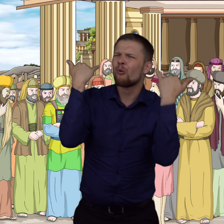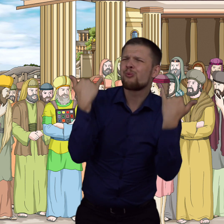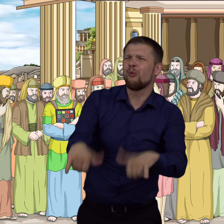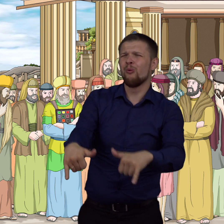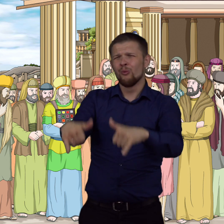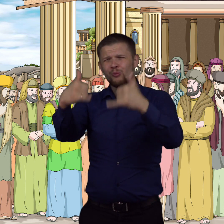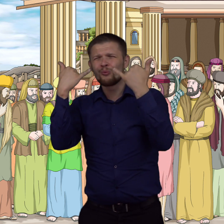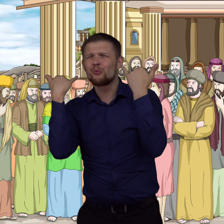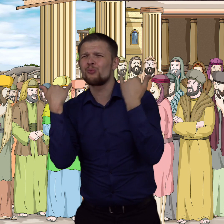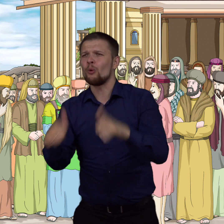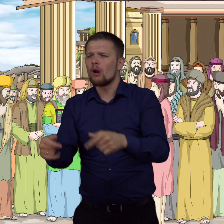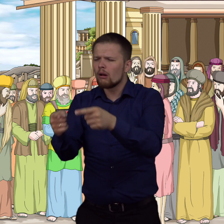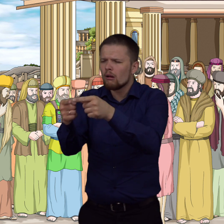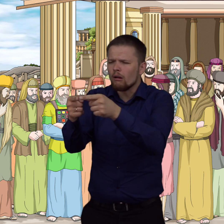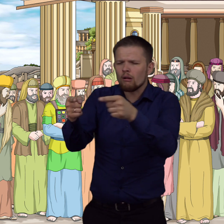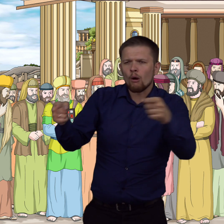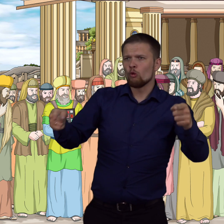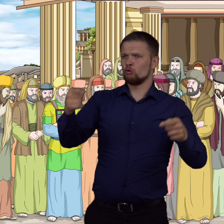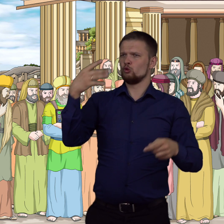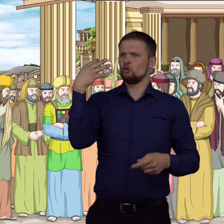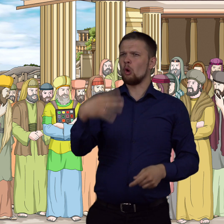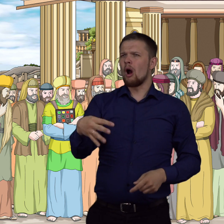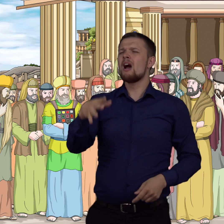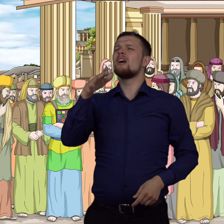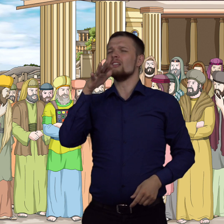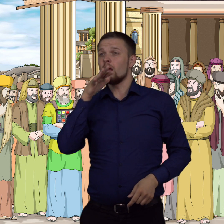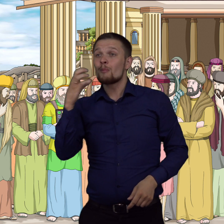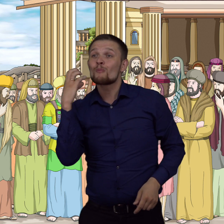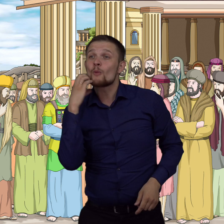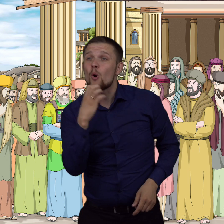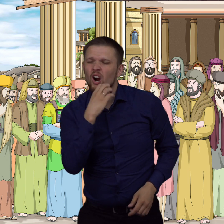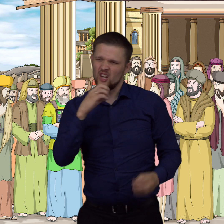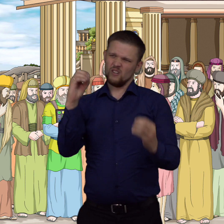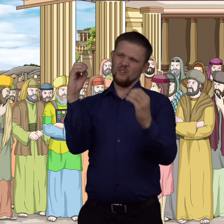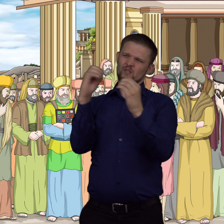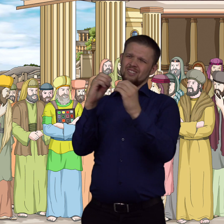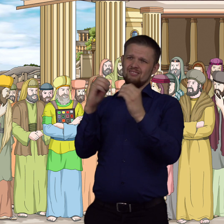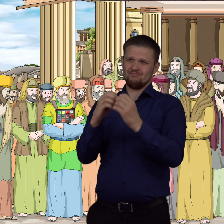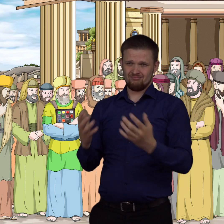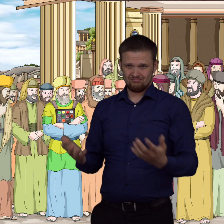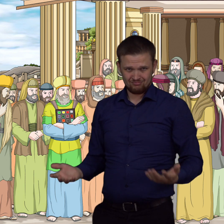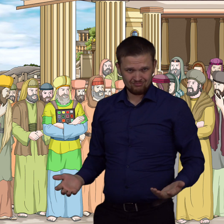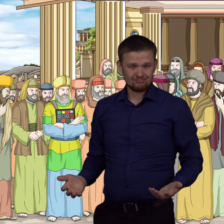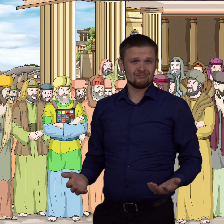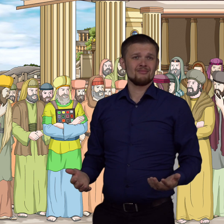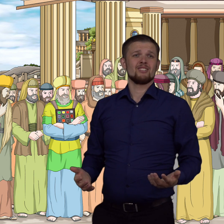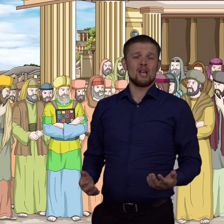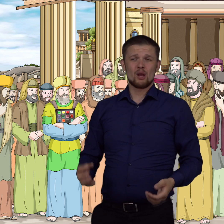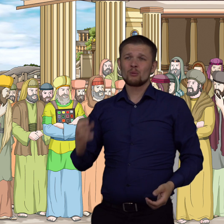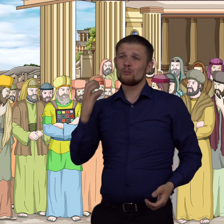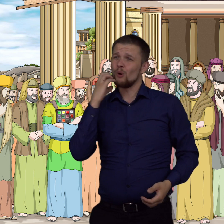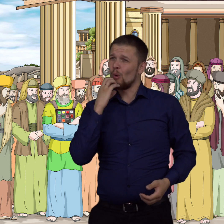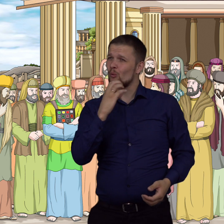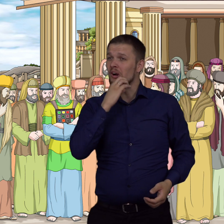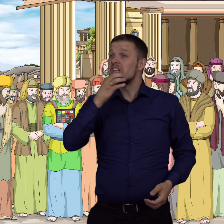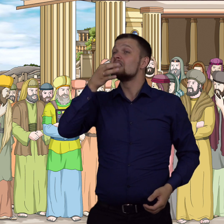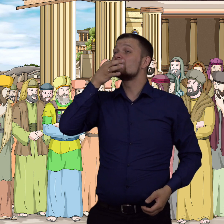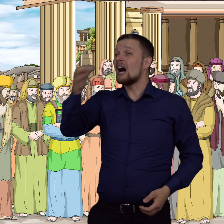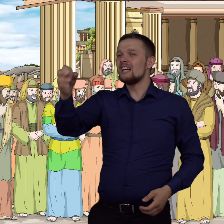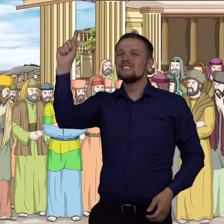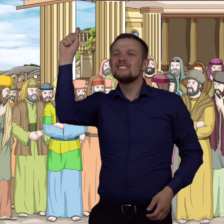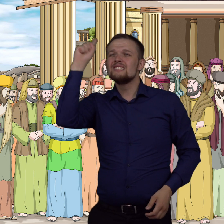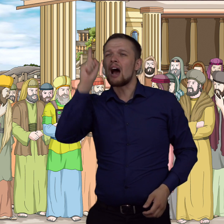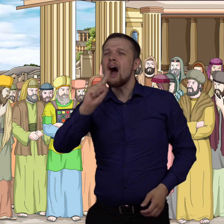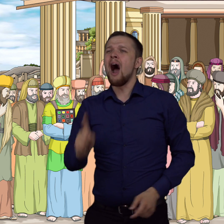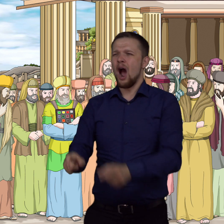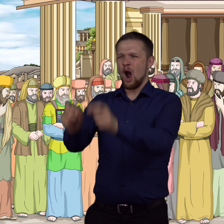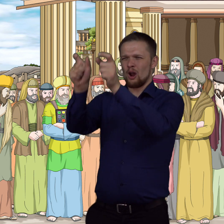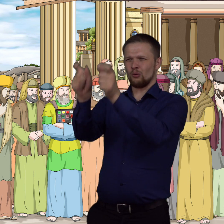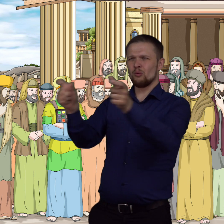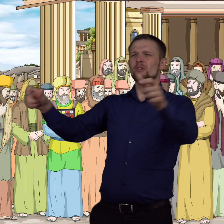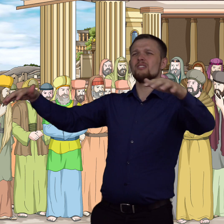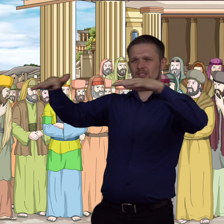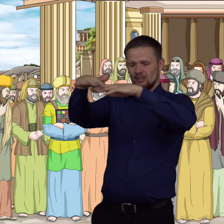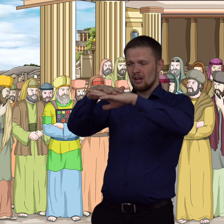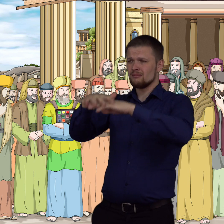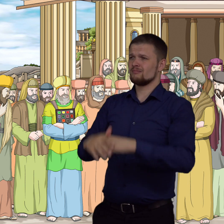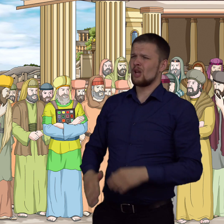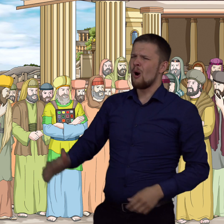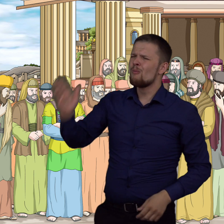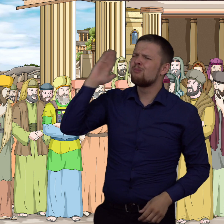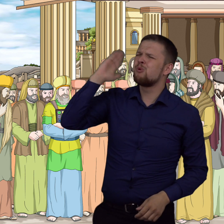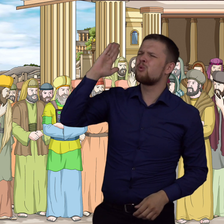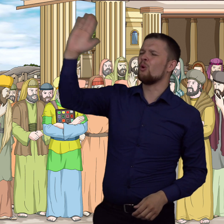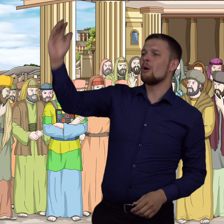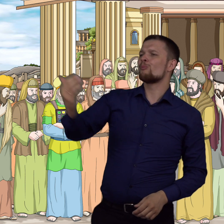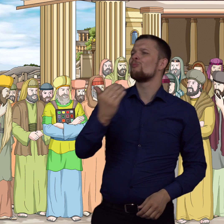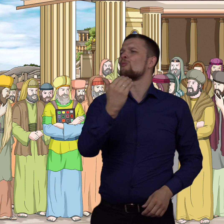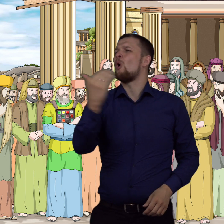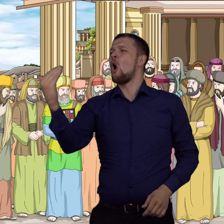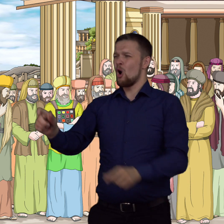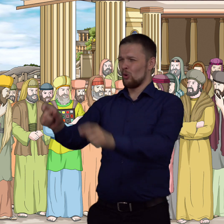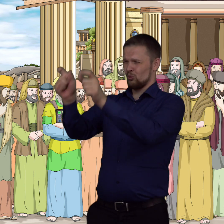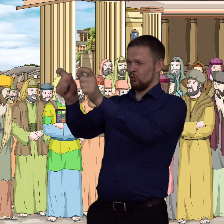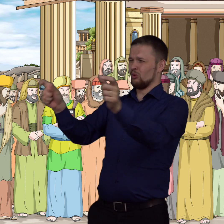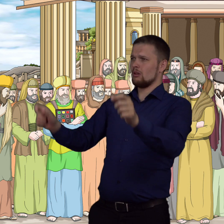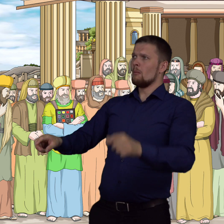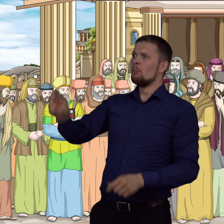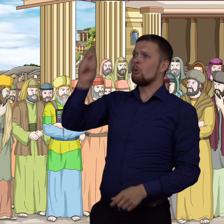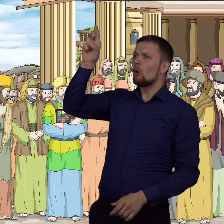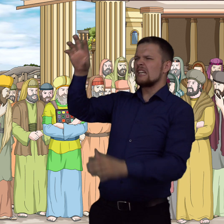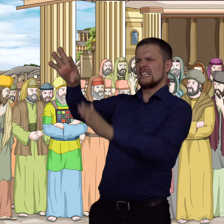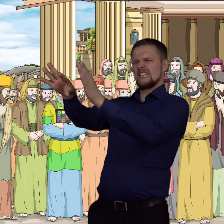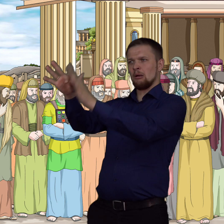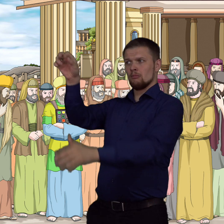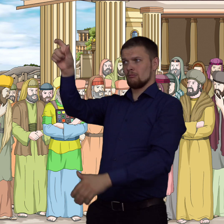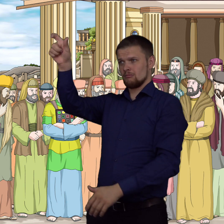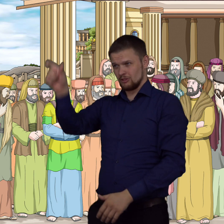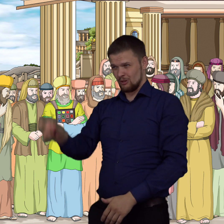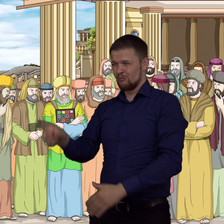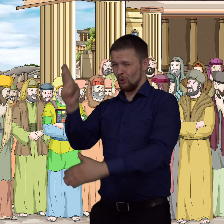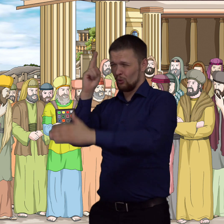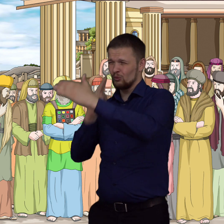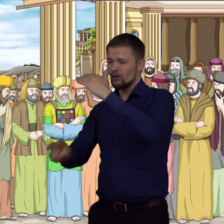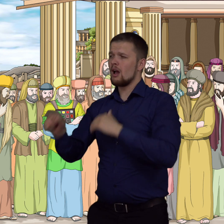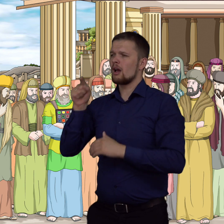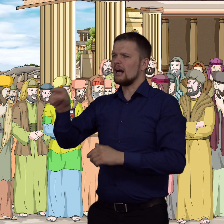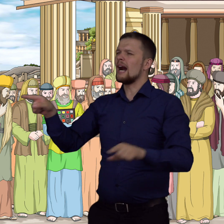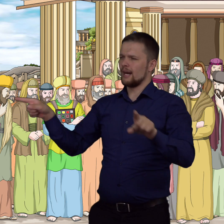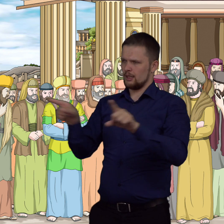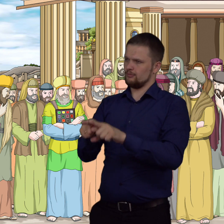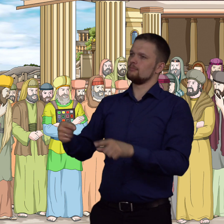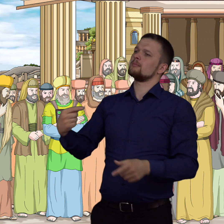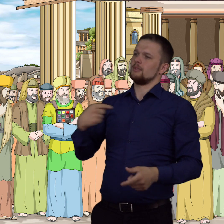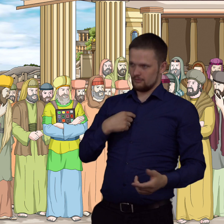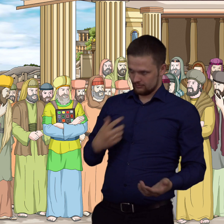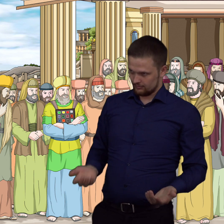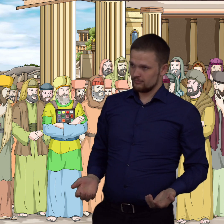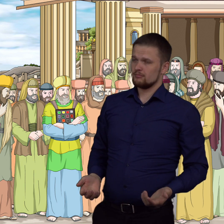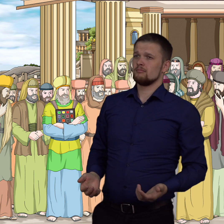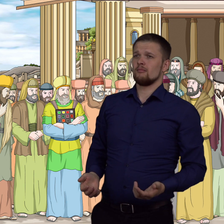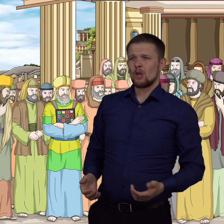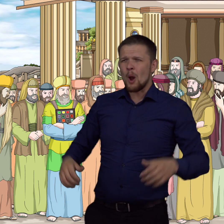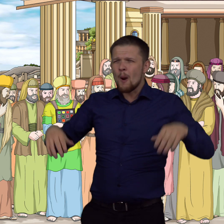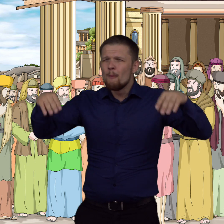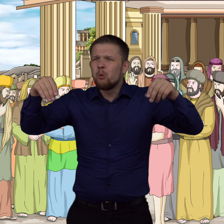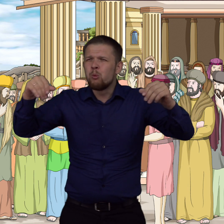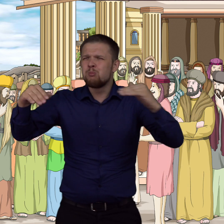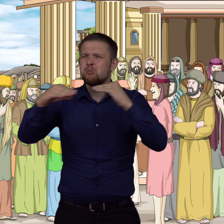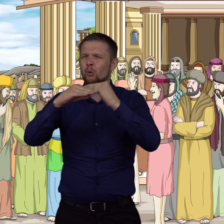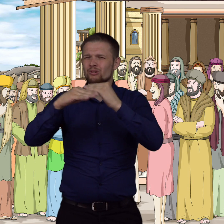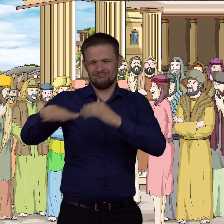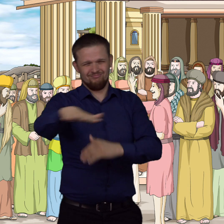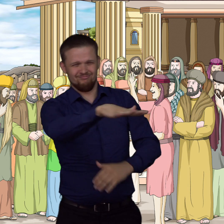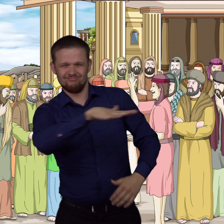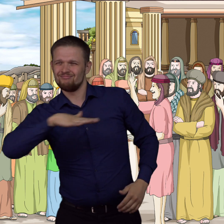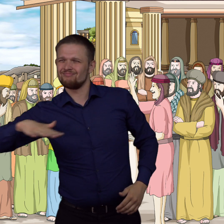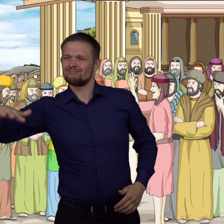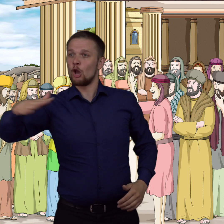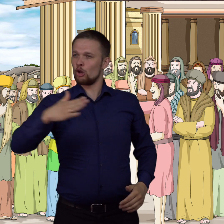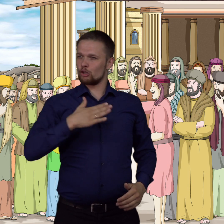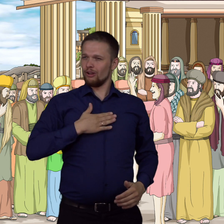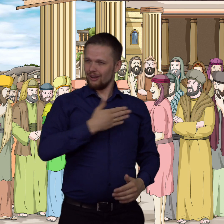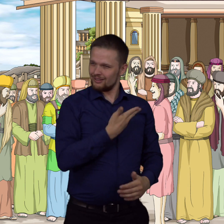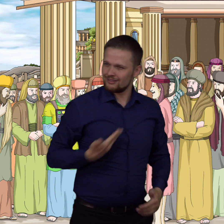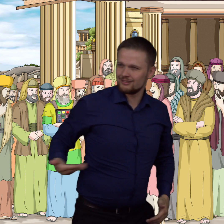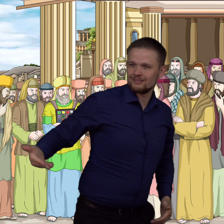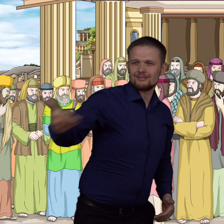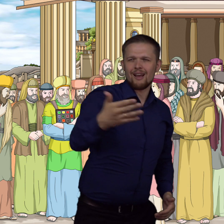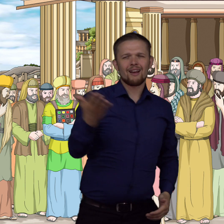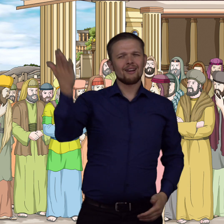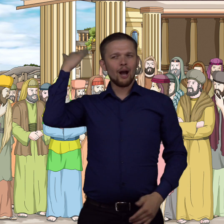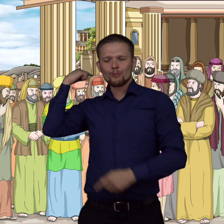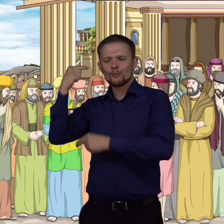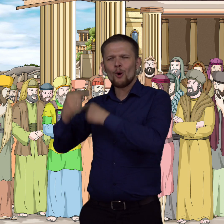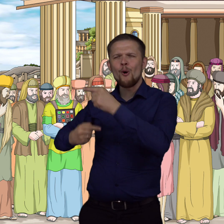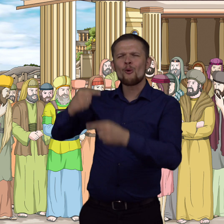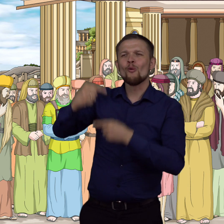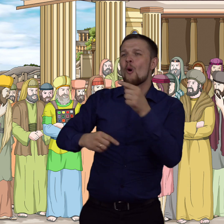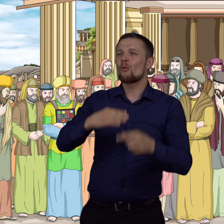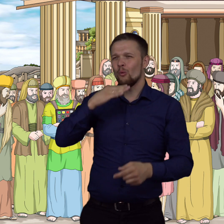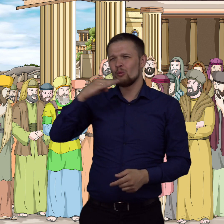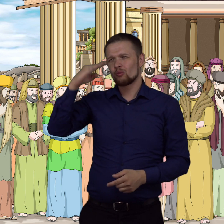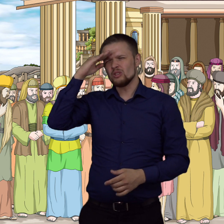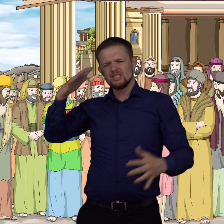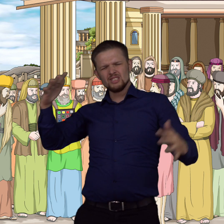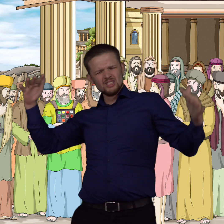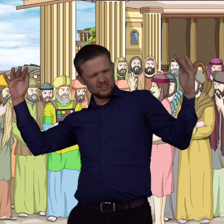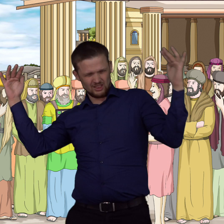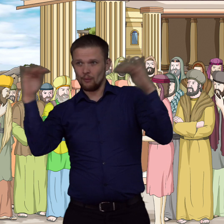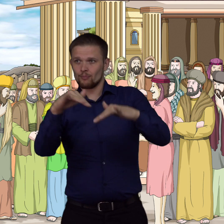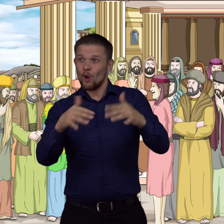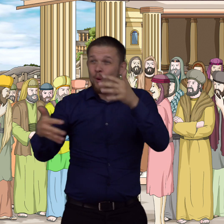This is the same Moses who told the Israelites, ‘God will raise up for you a prophet like me from among your brothers.’